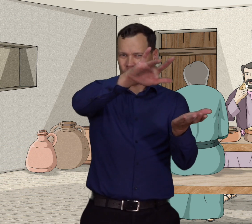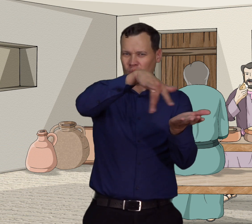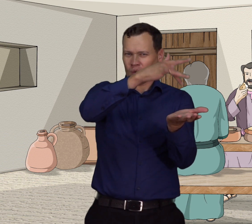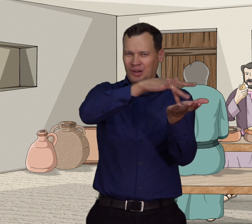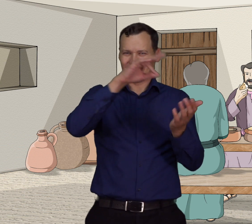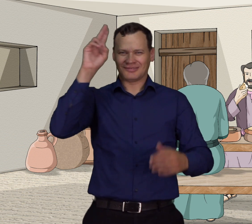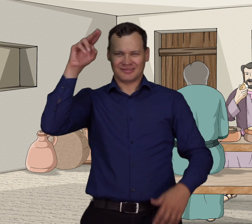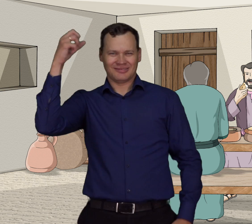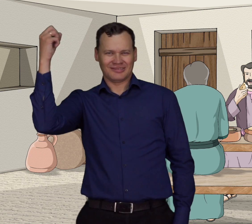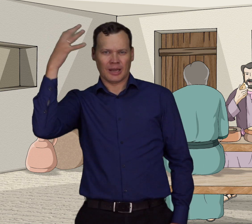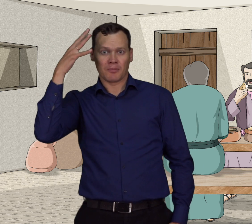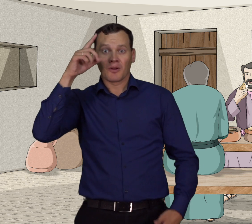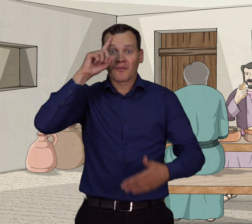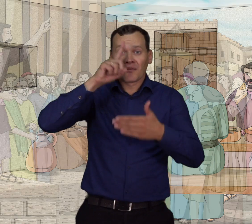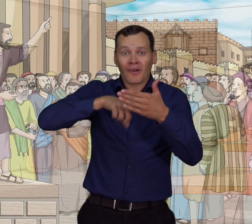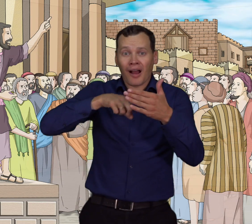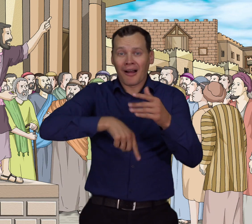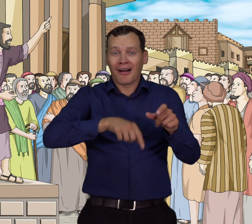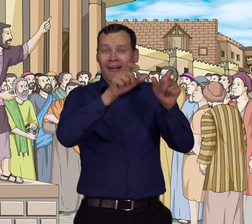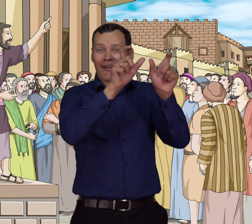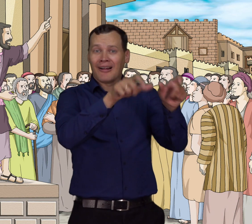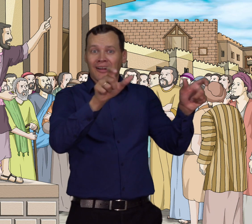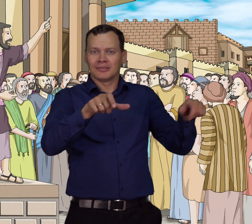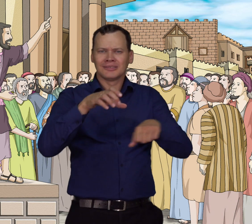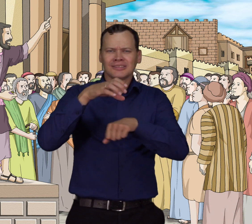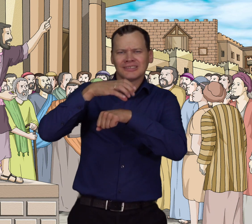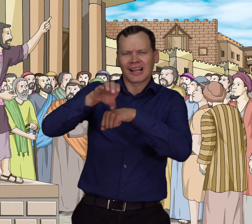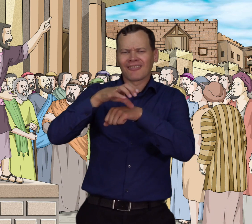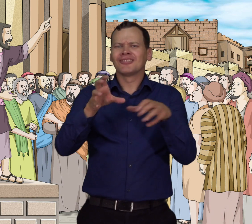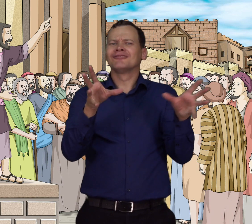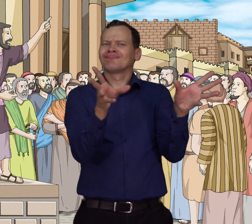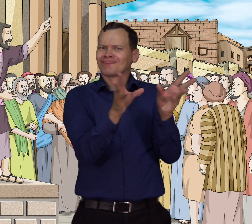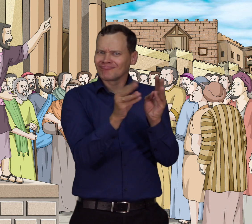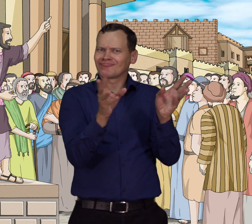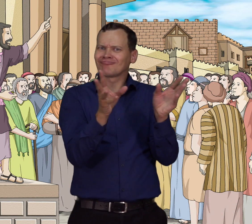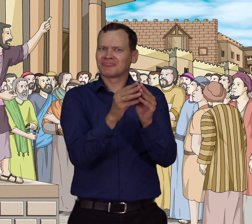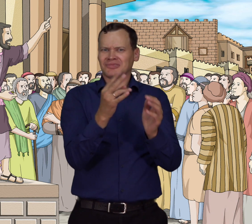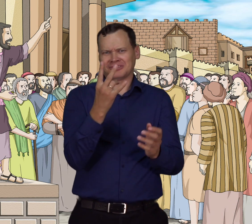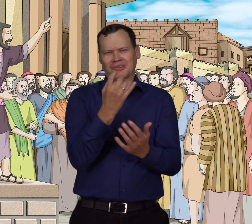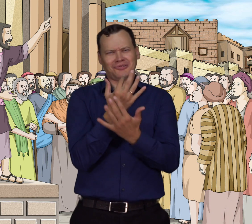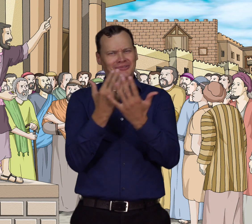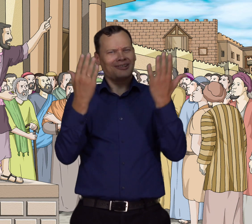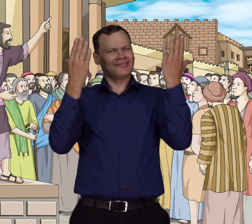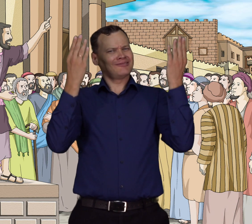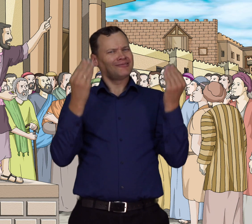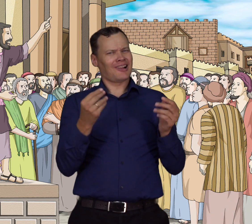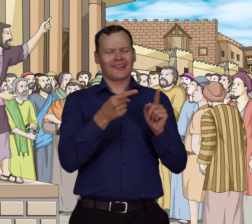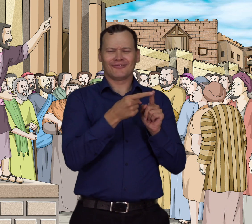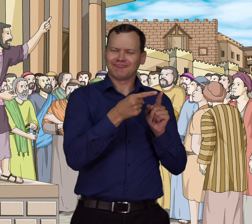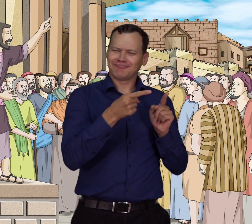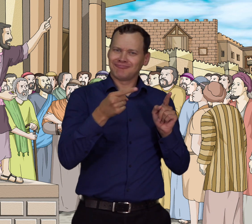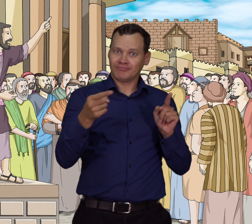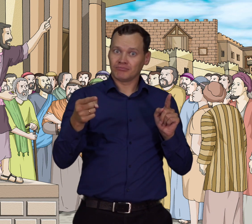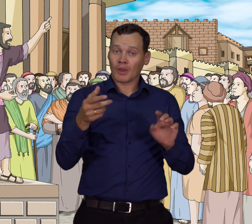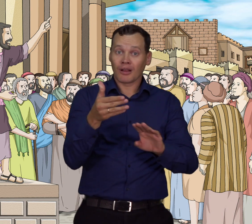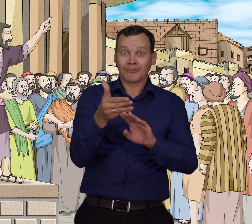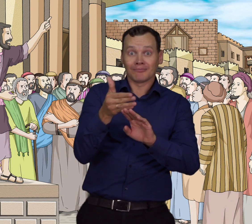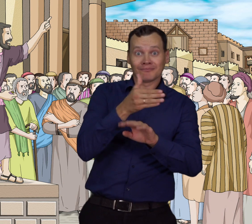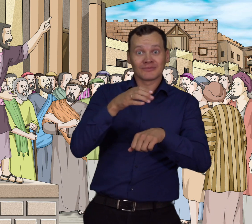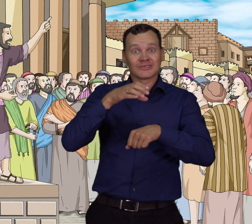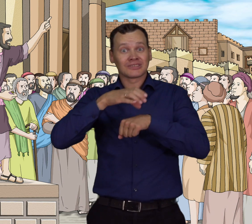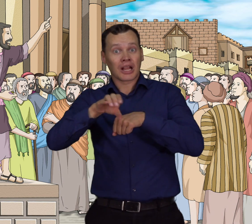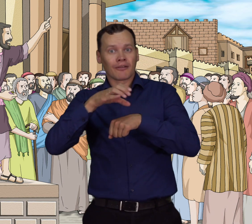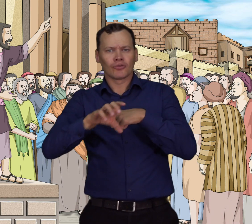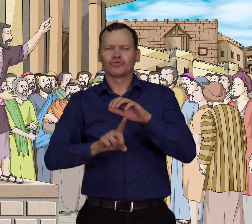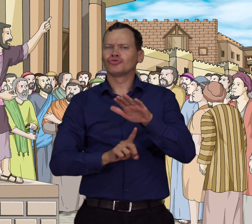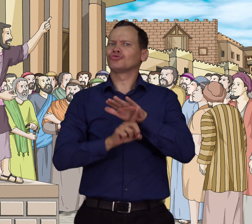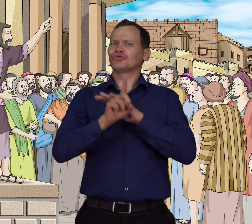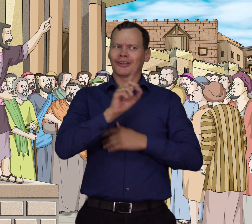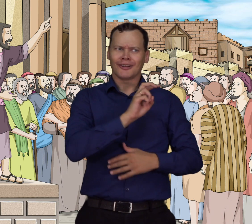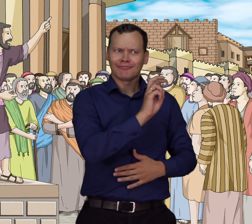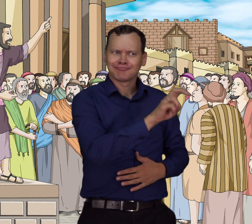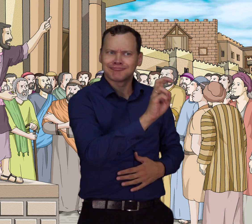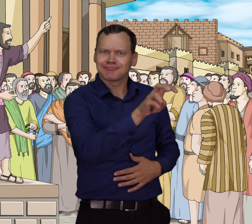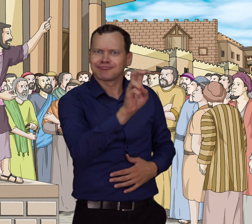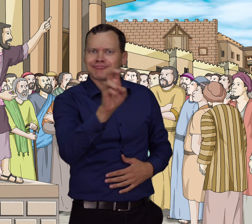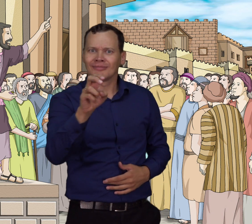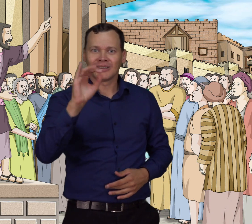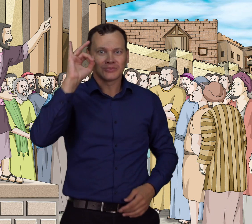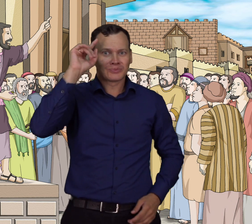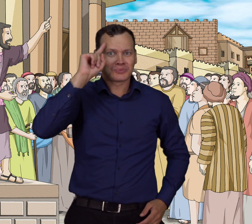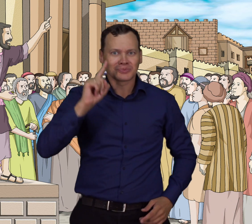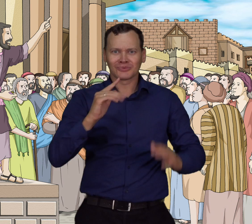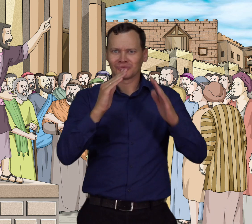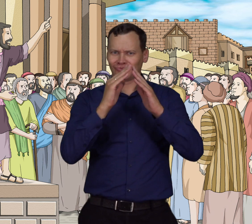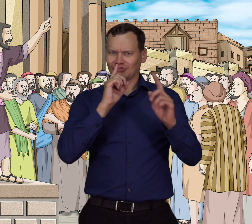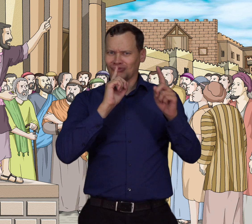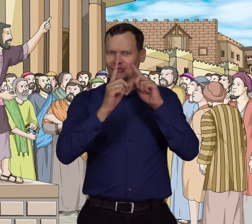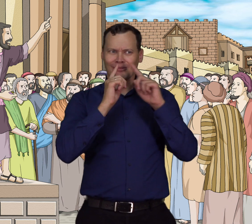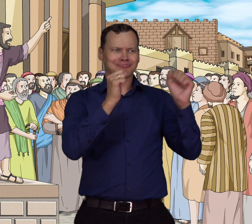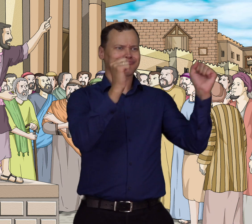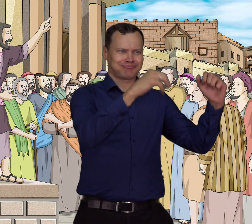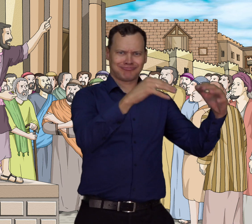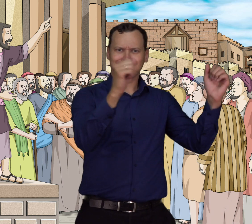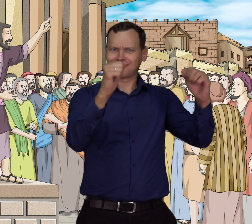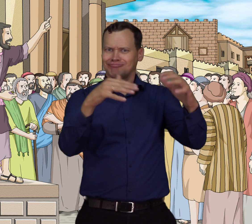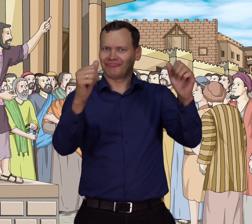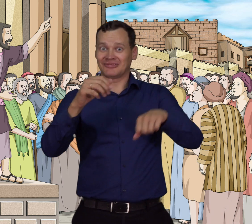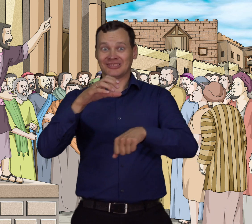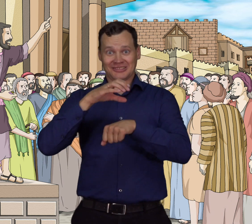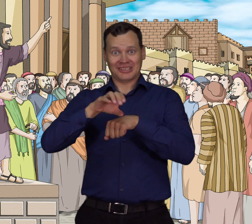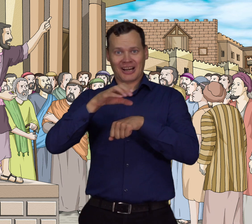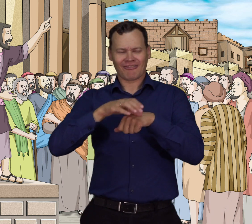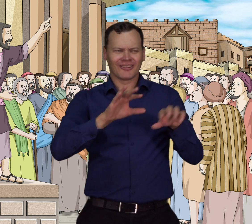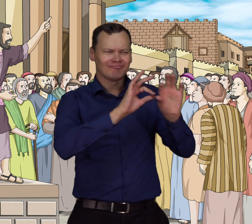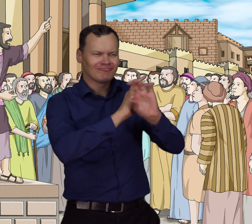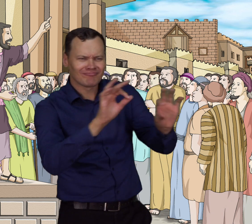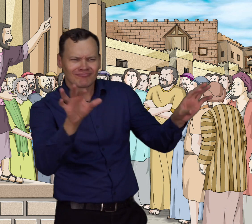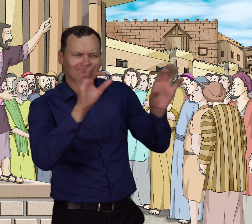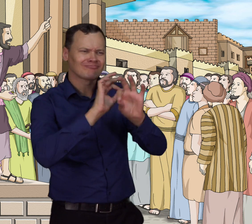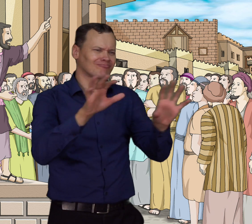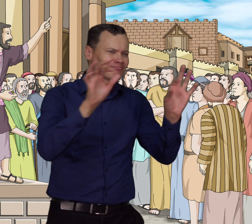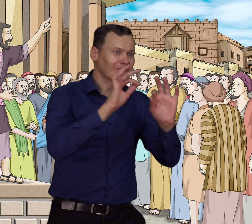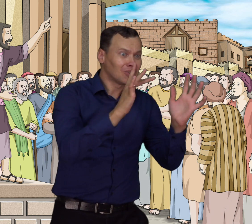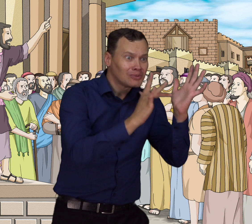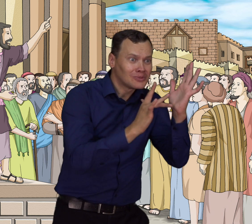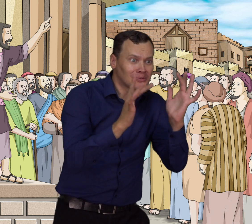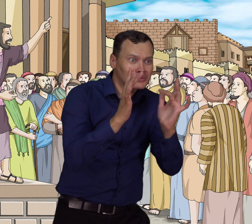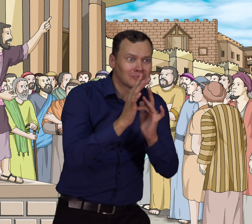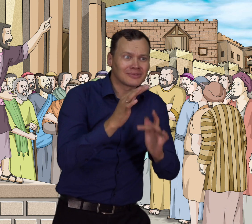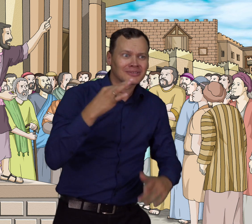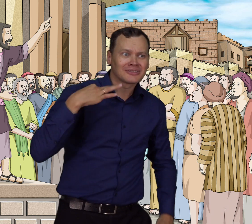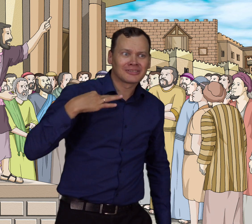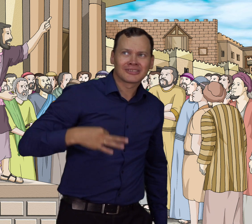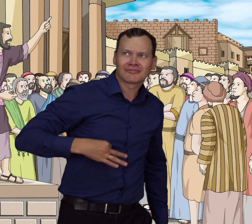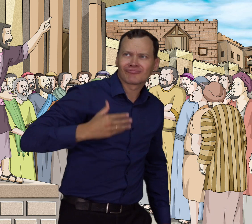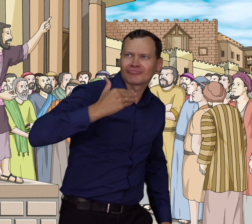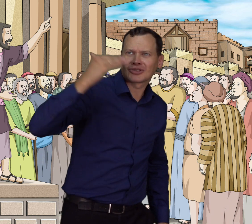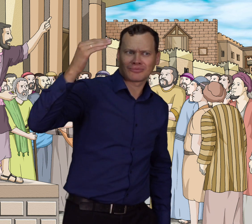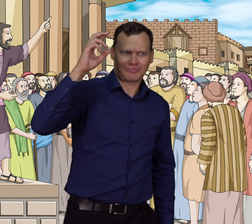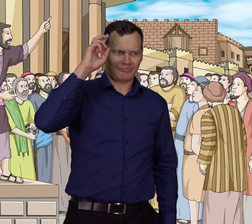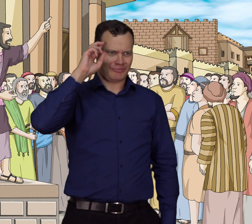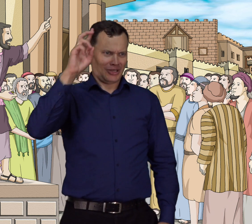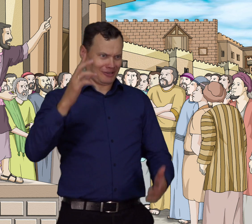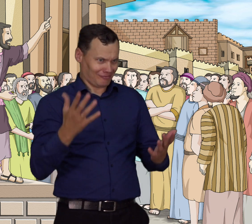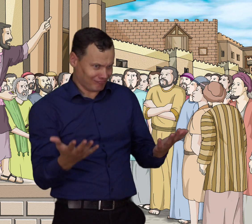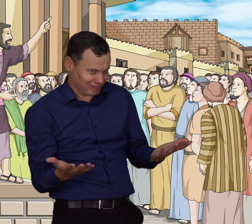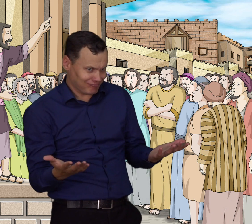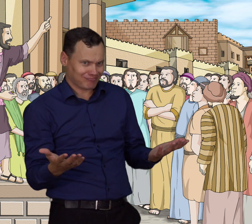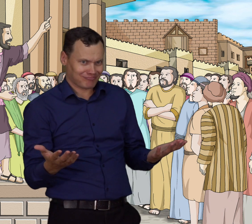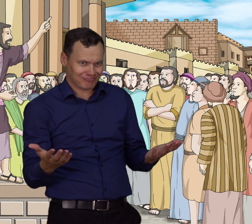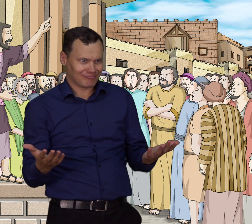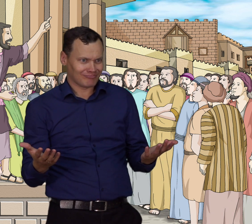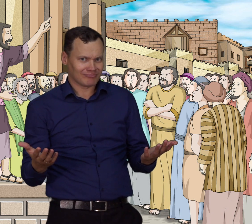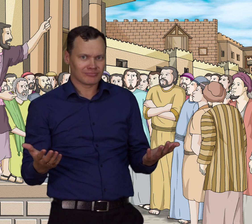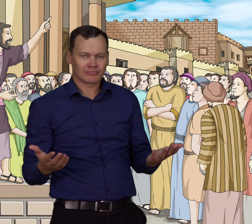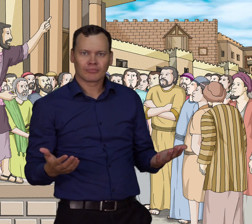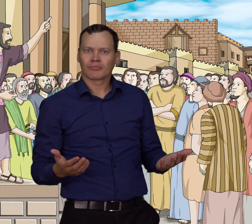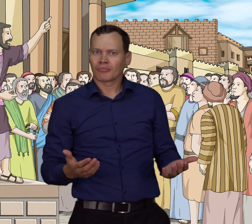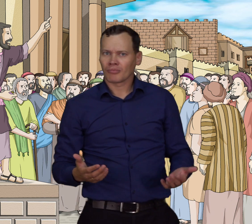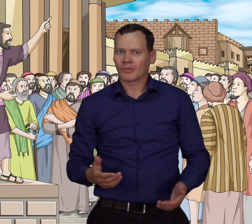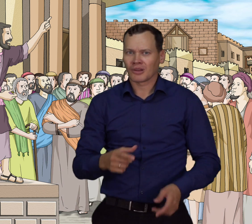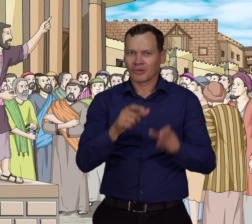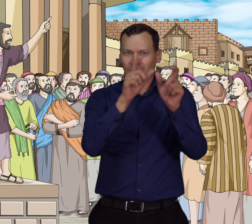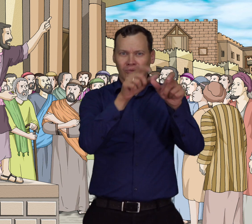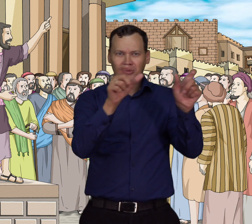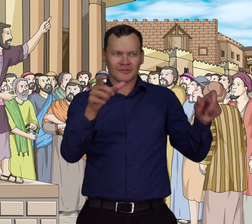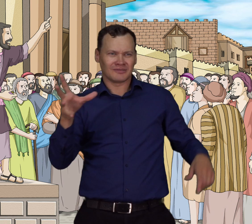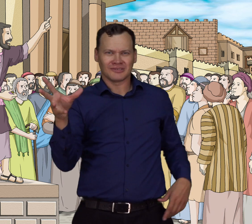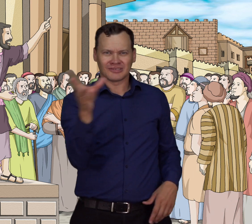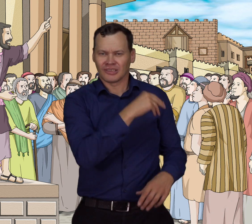Saul promptly began to proclaim Jesus in the synagogues, declaring, “He is the Son of God.”